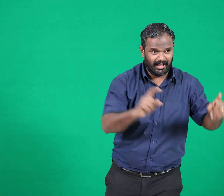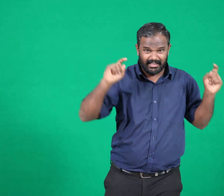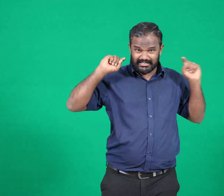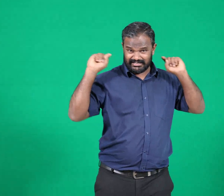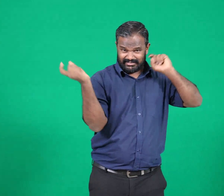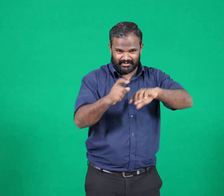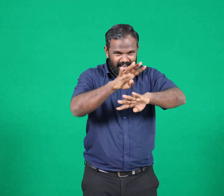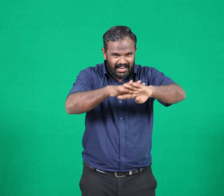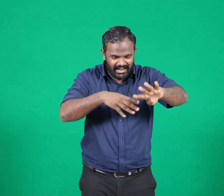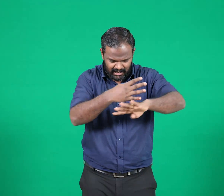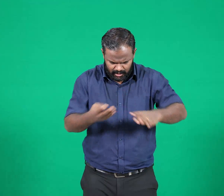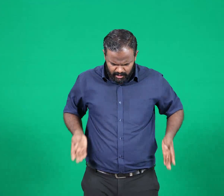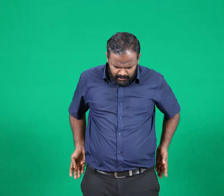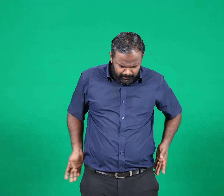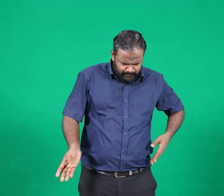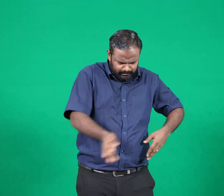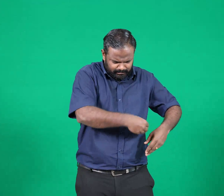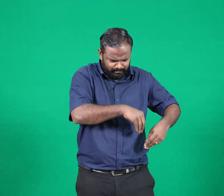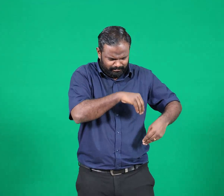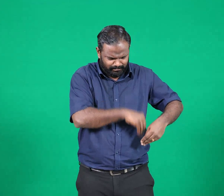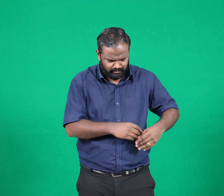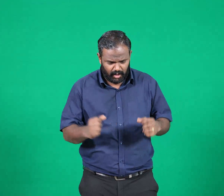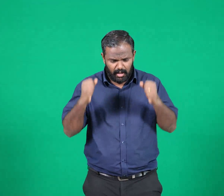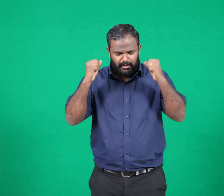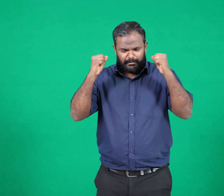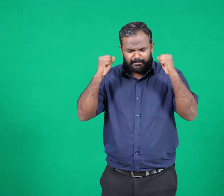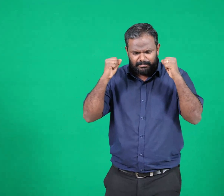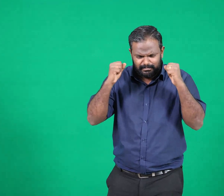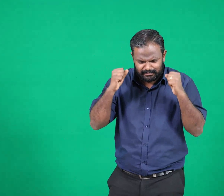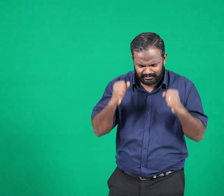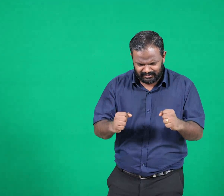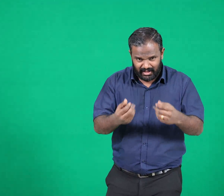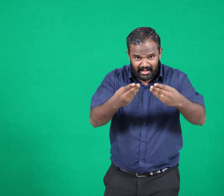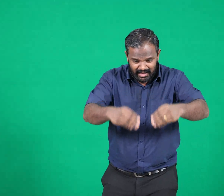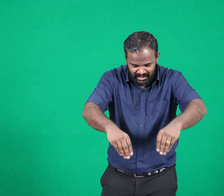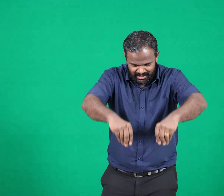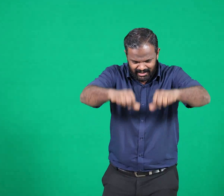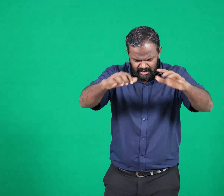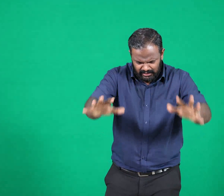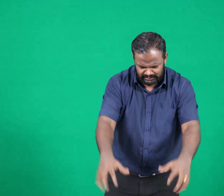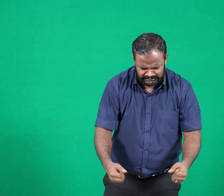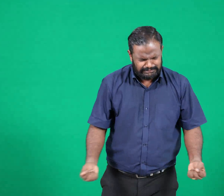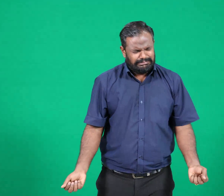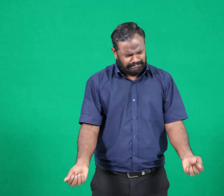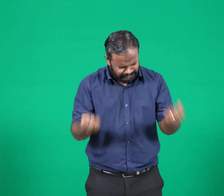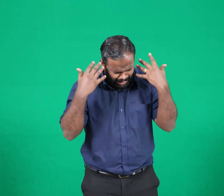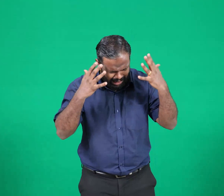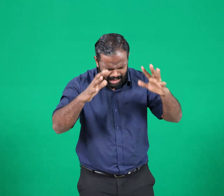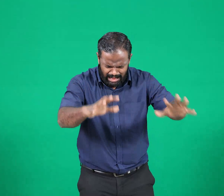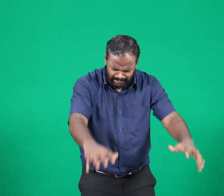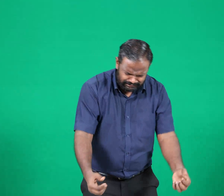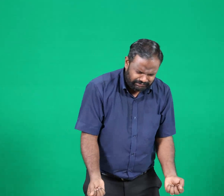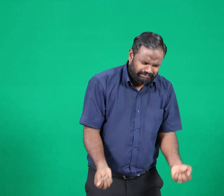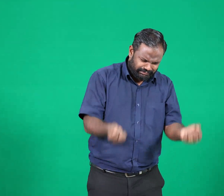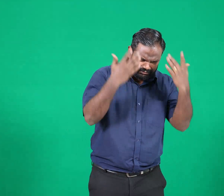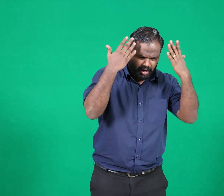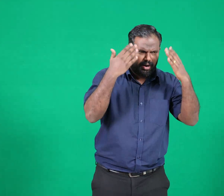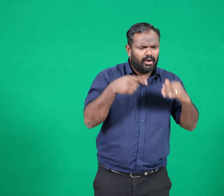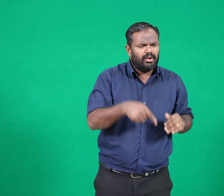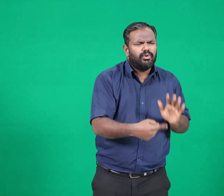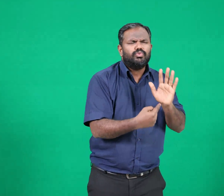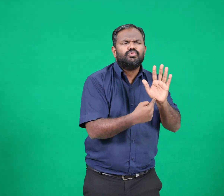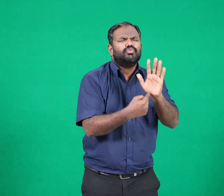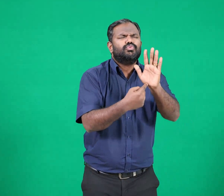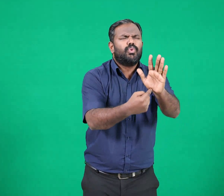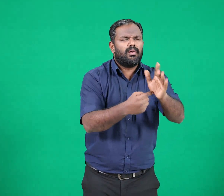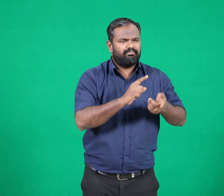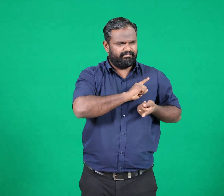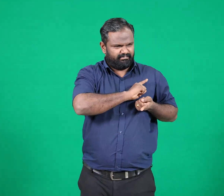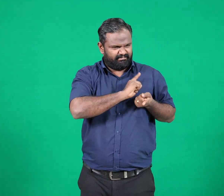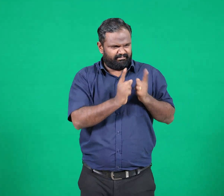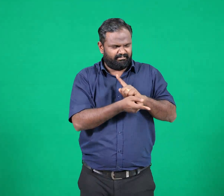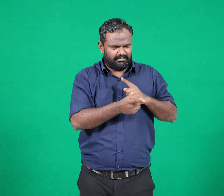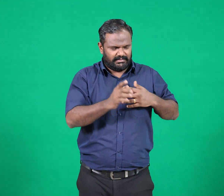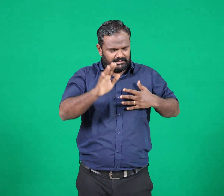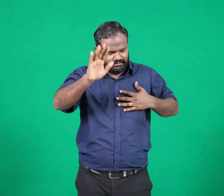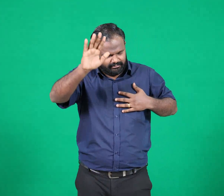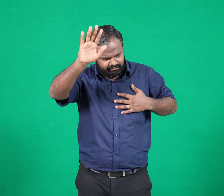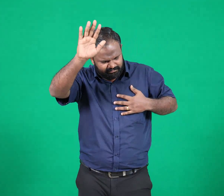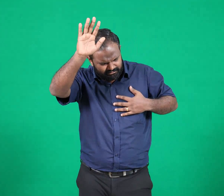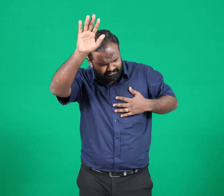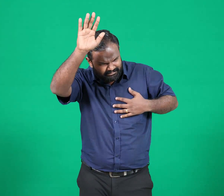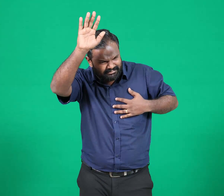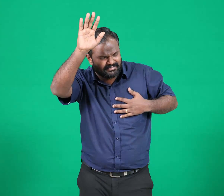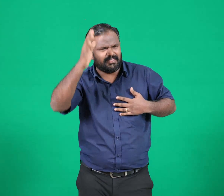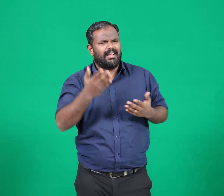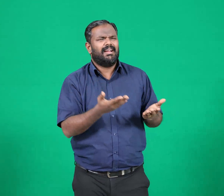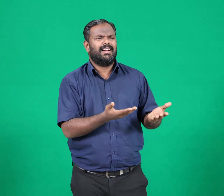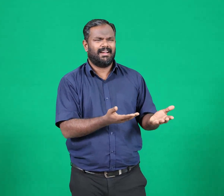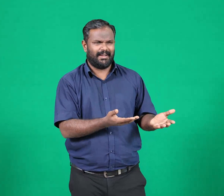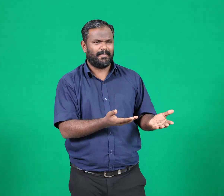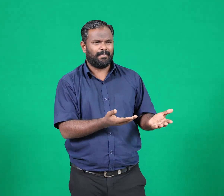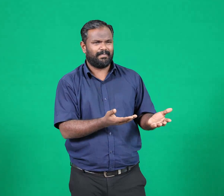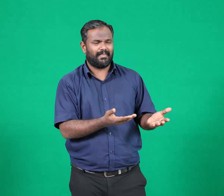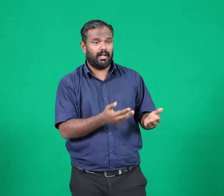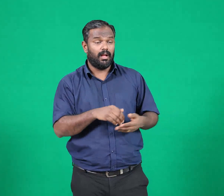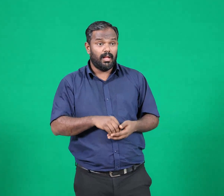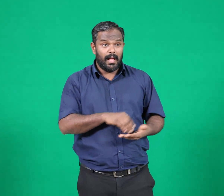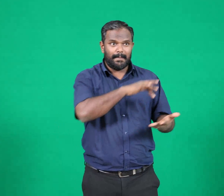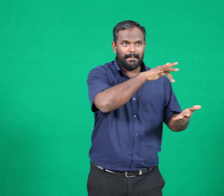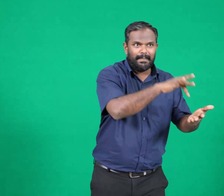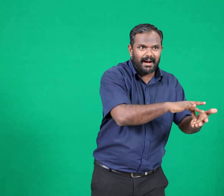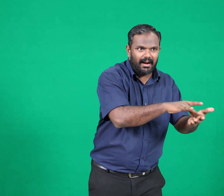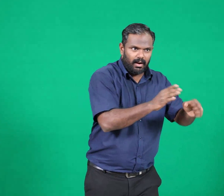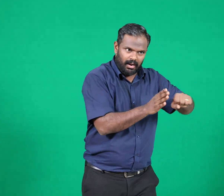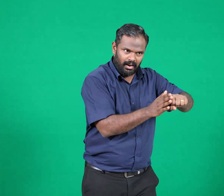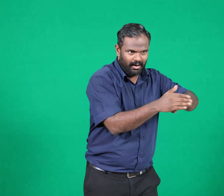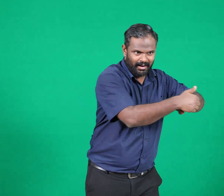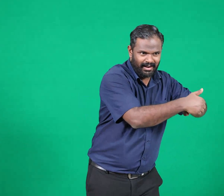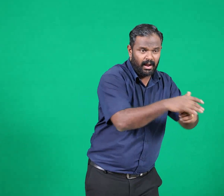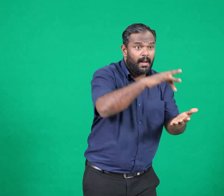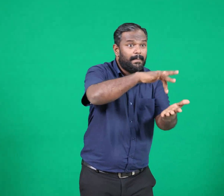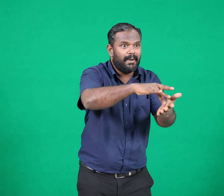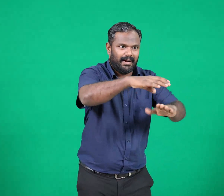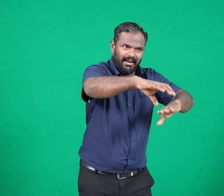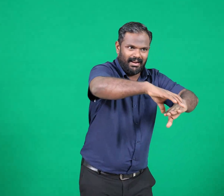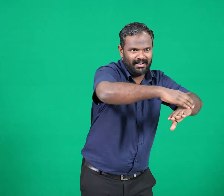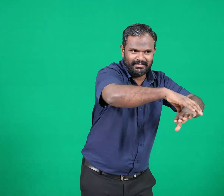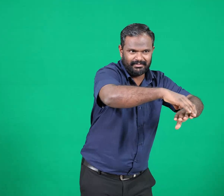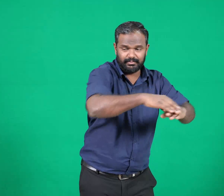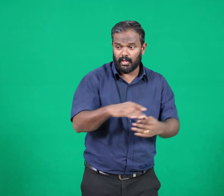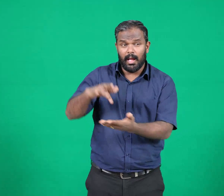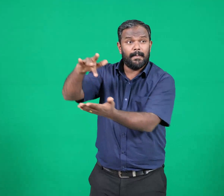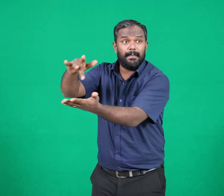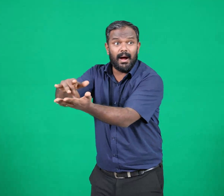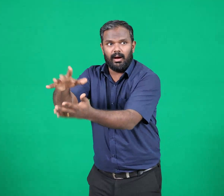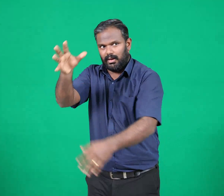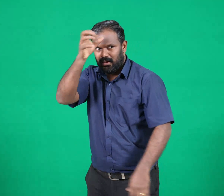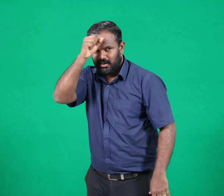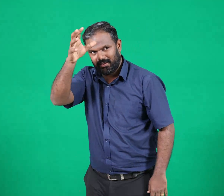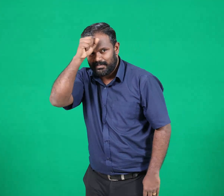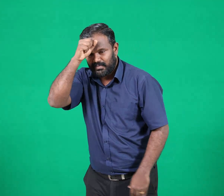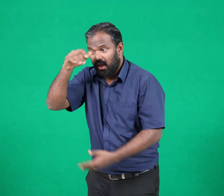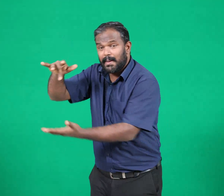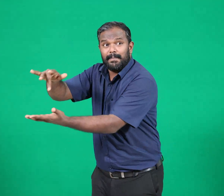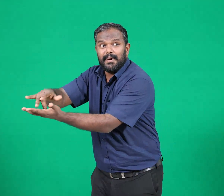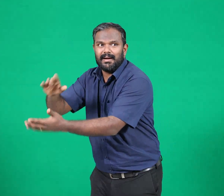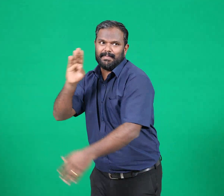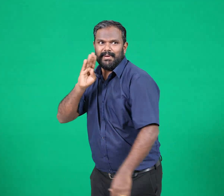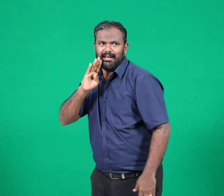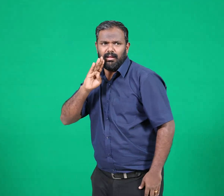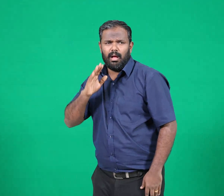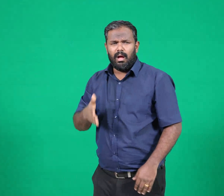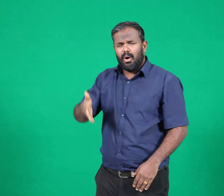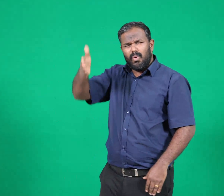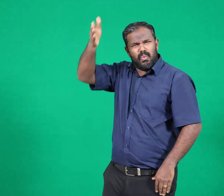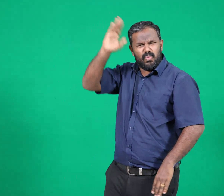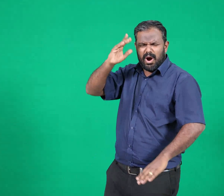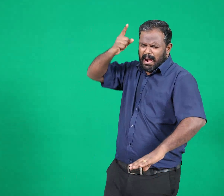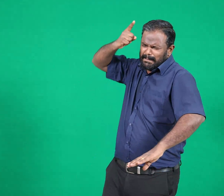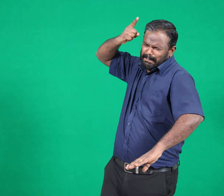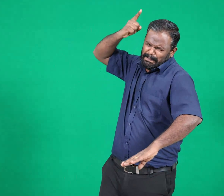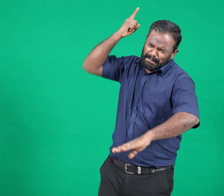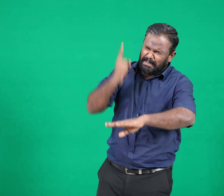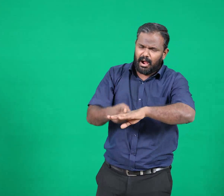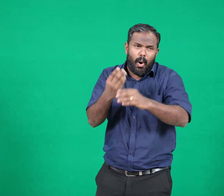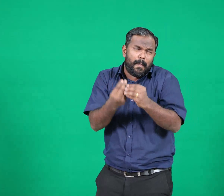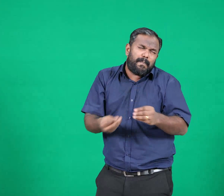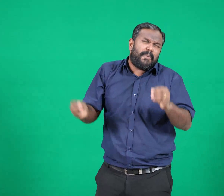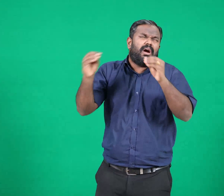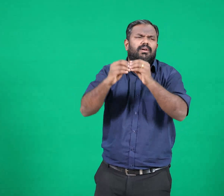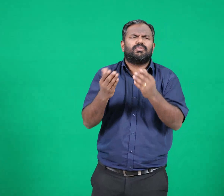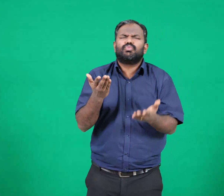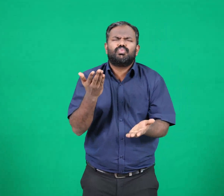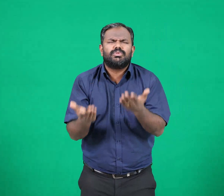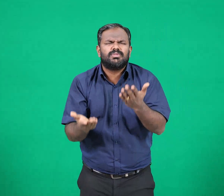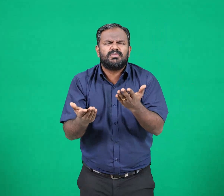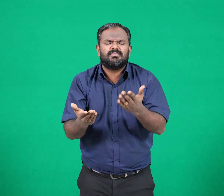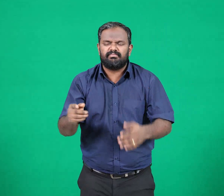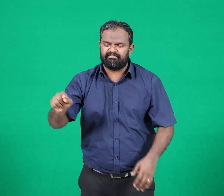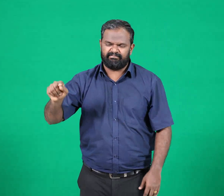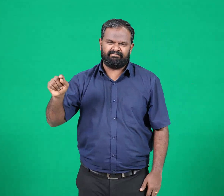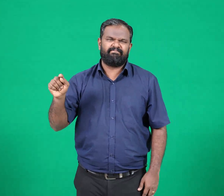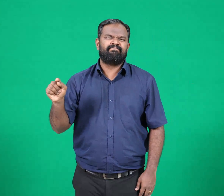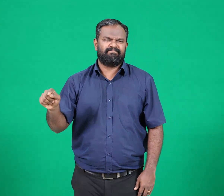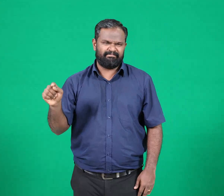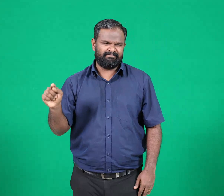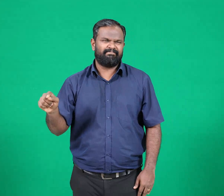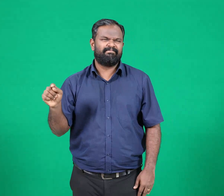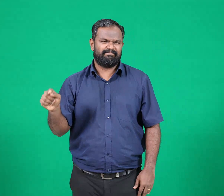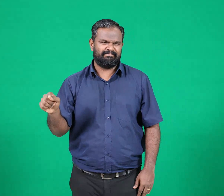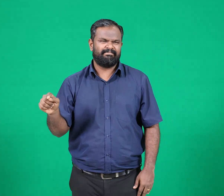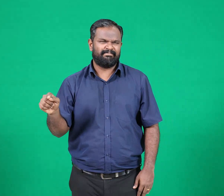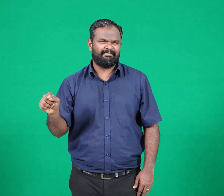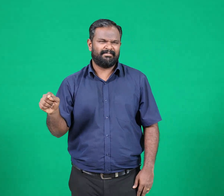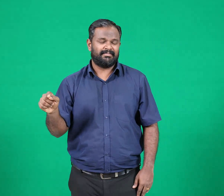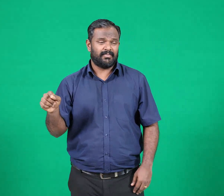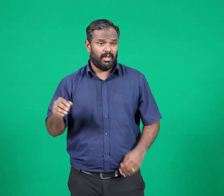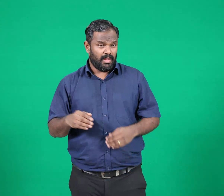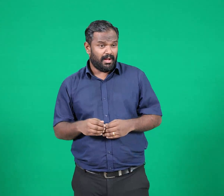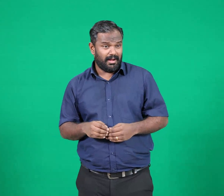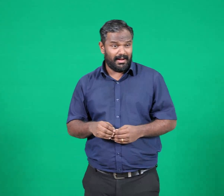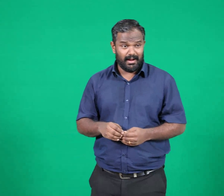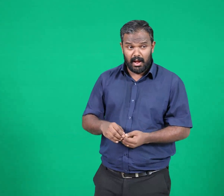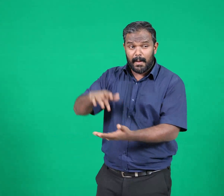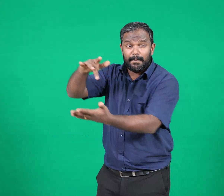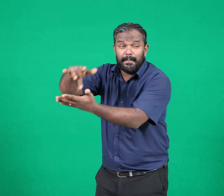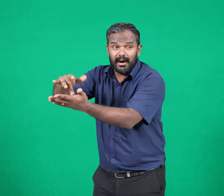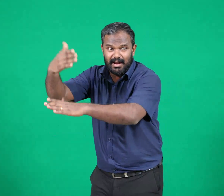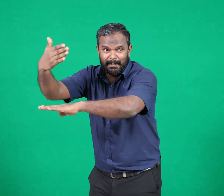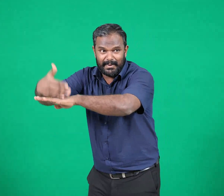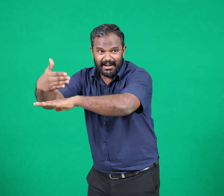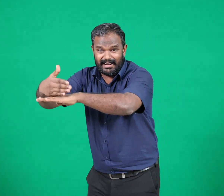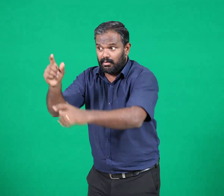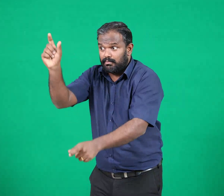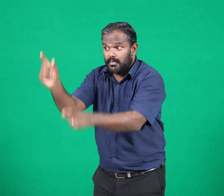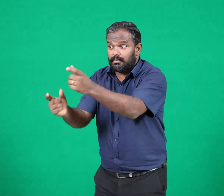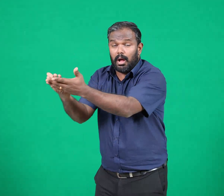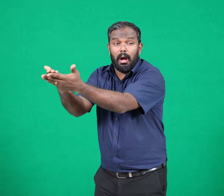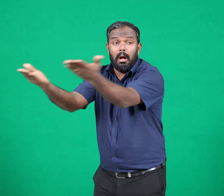But it will be more bearable for Tyre and Sidon at the judgment than for you.